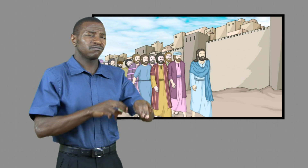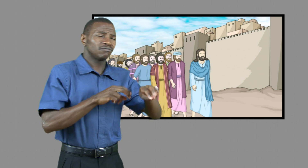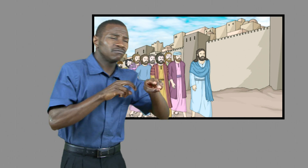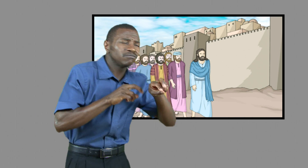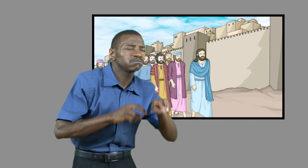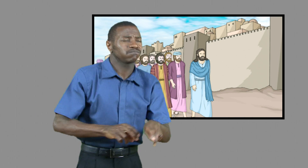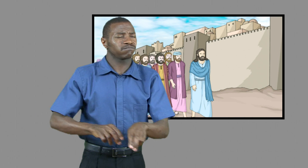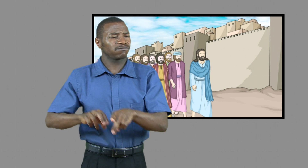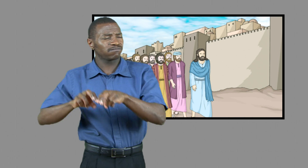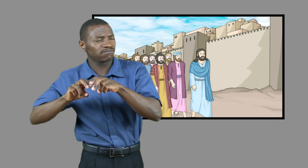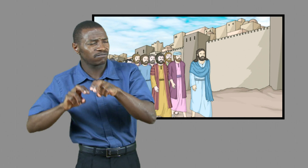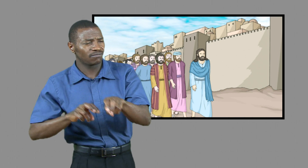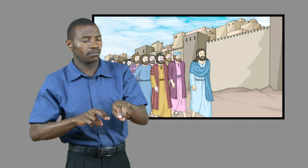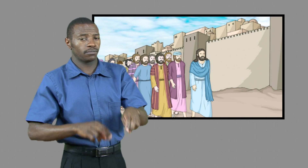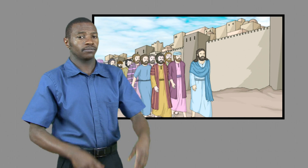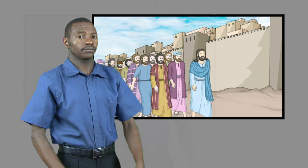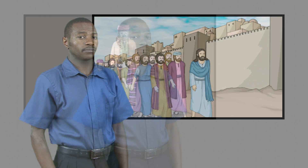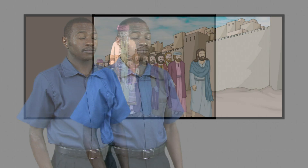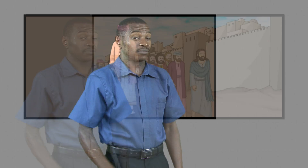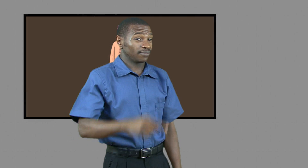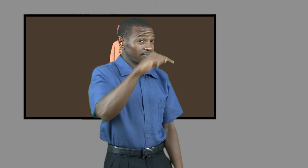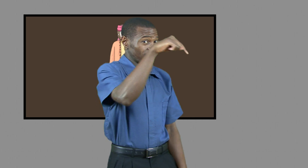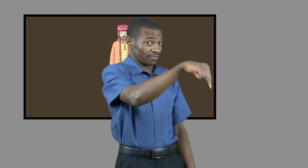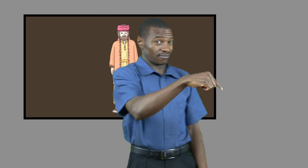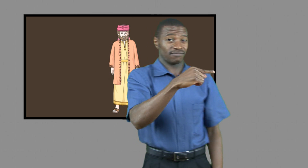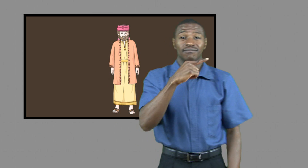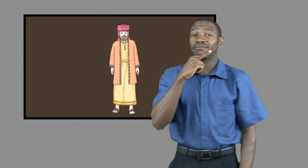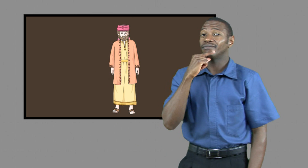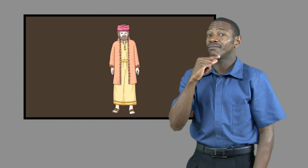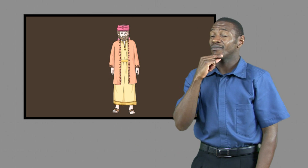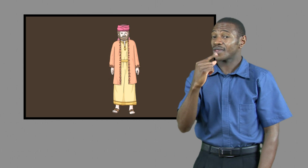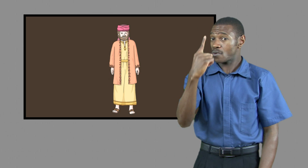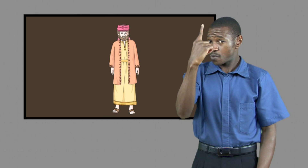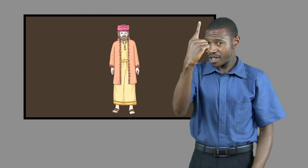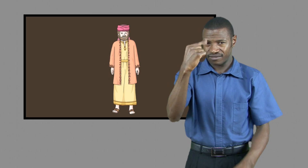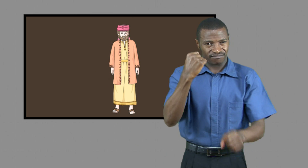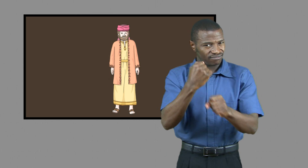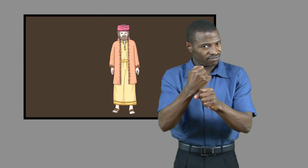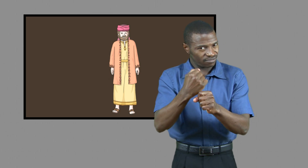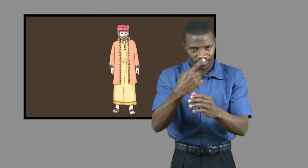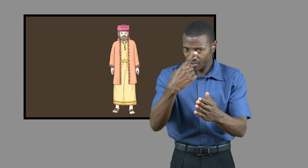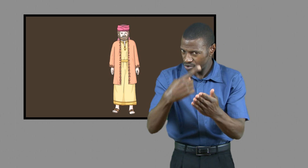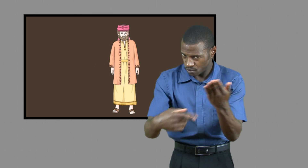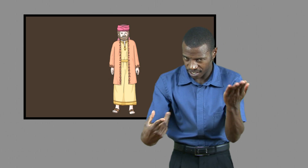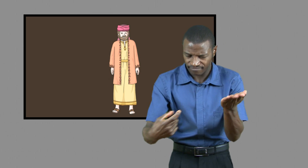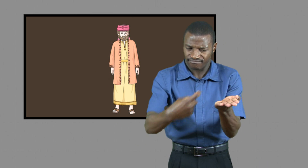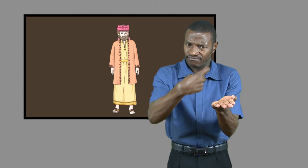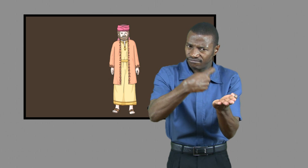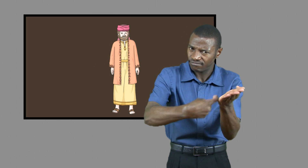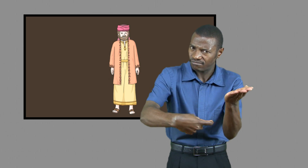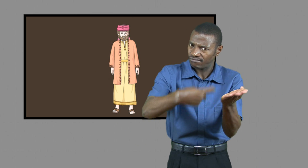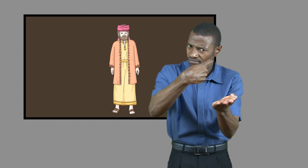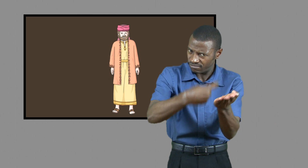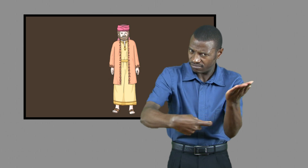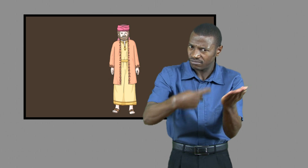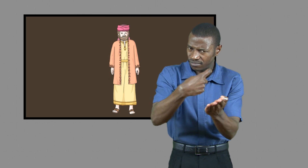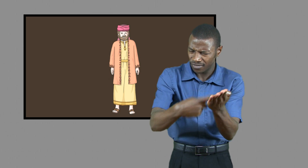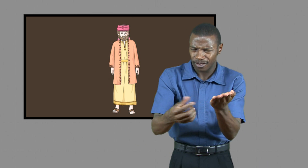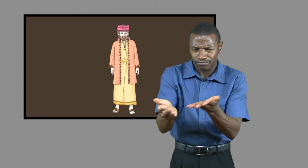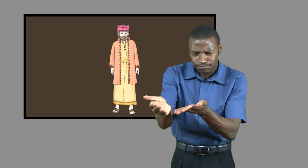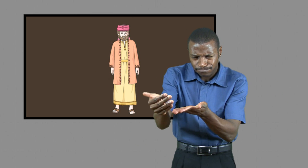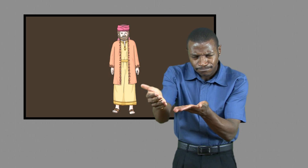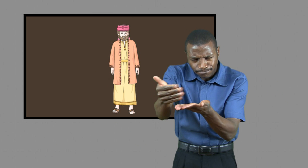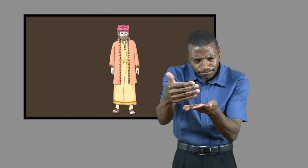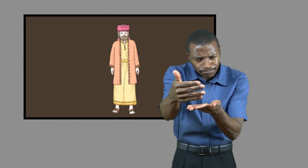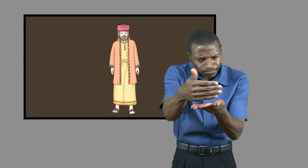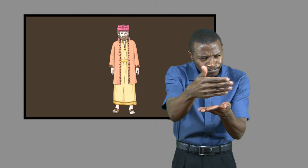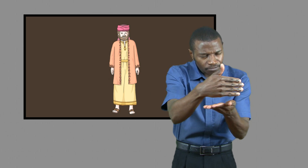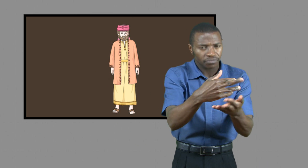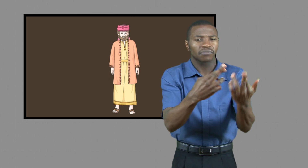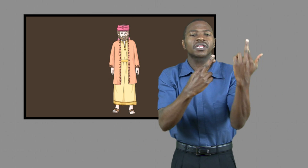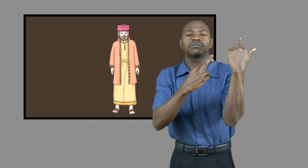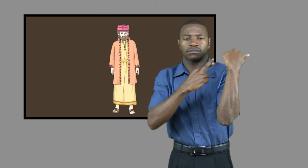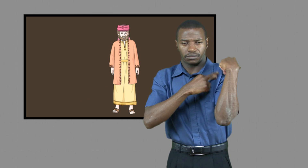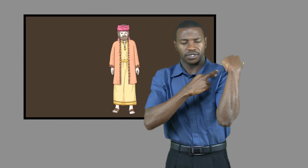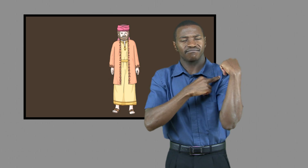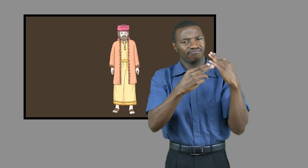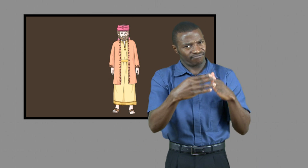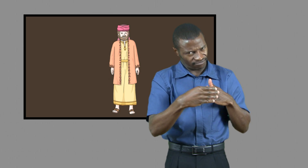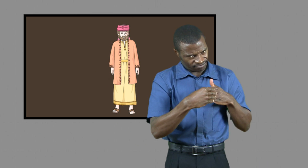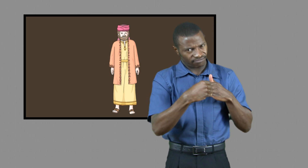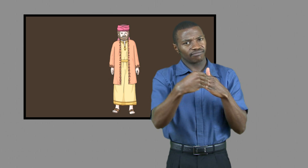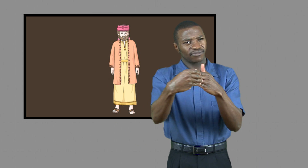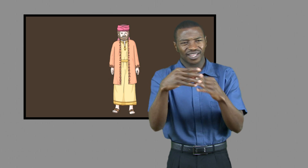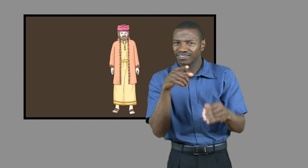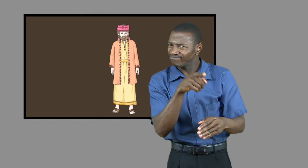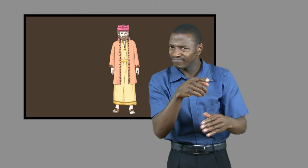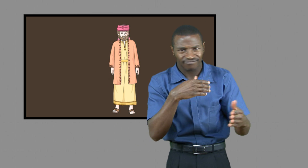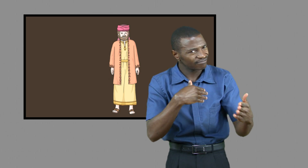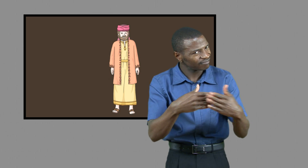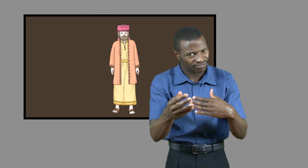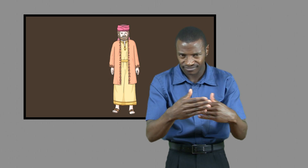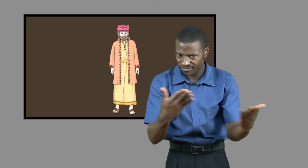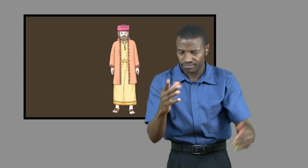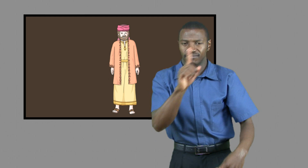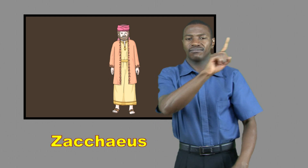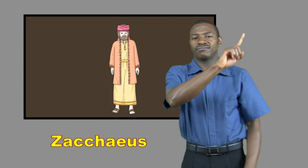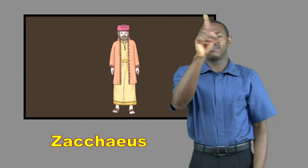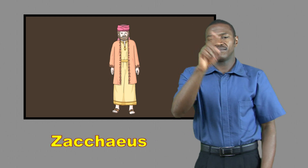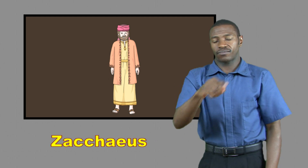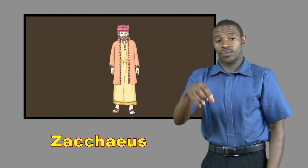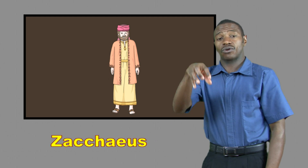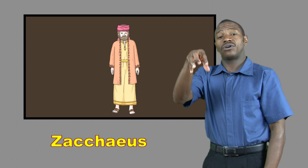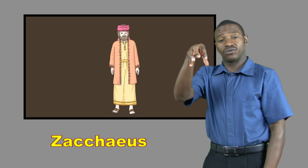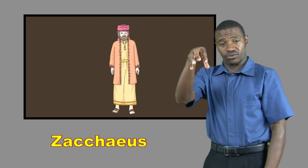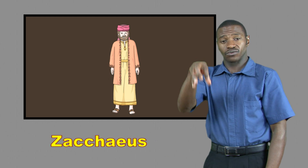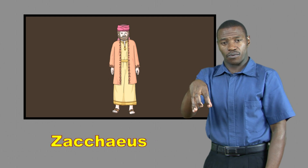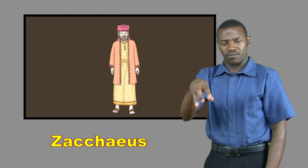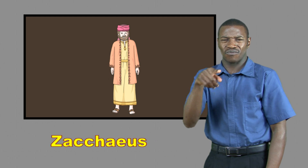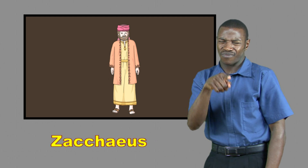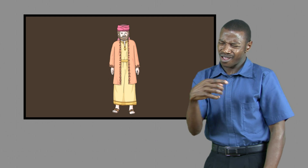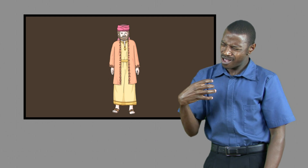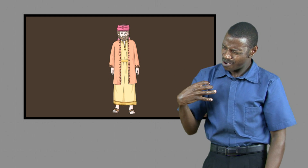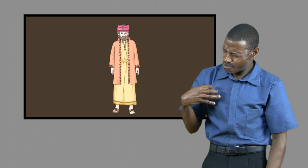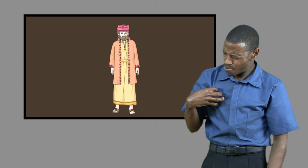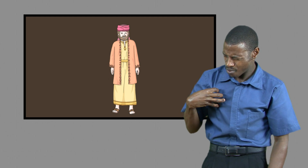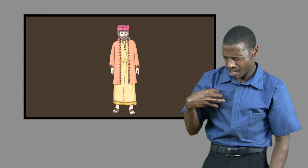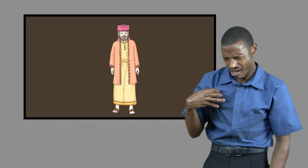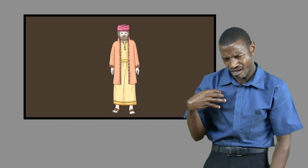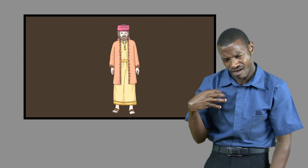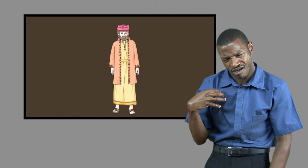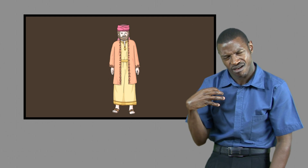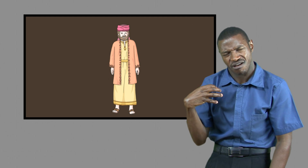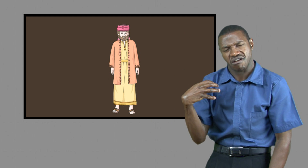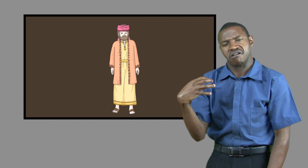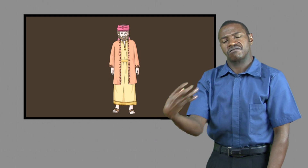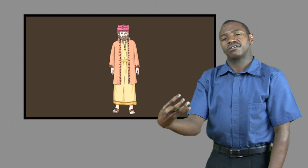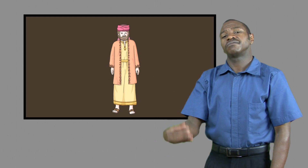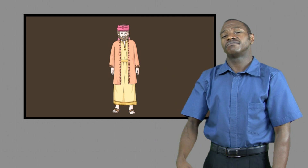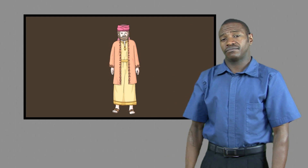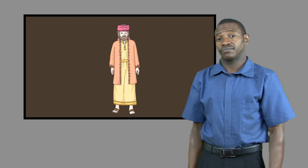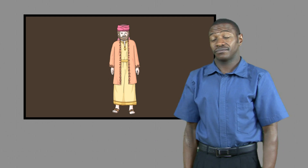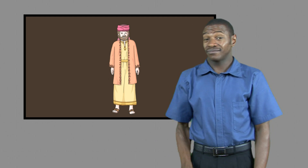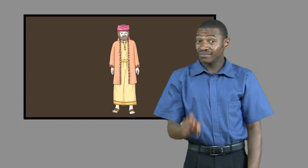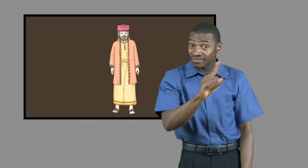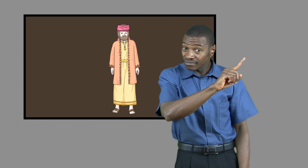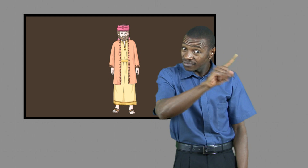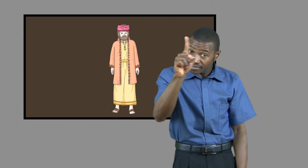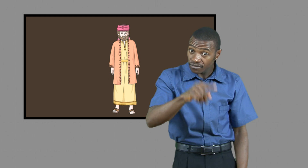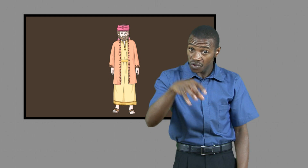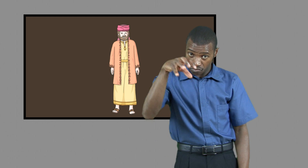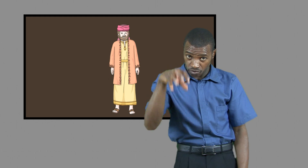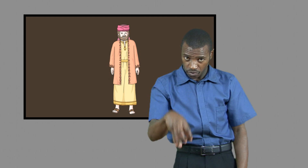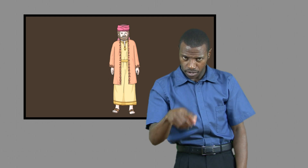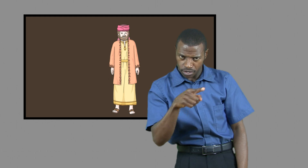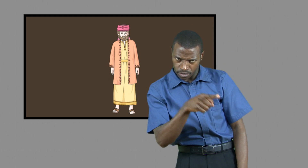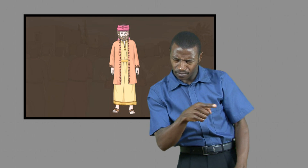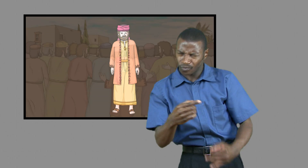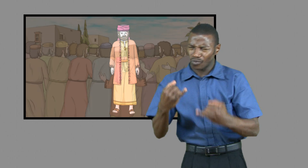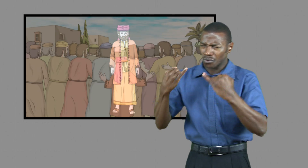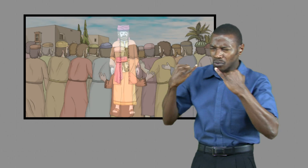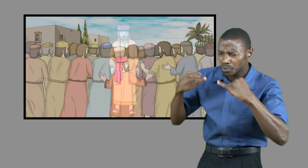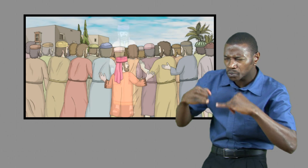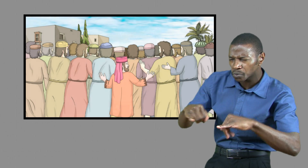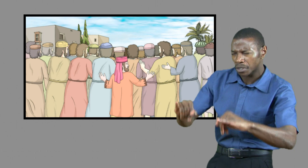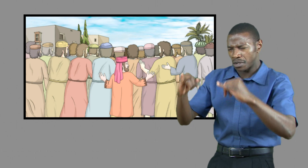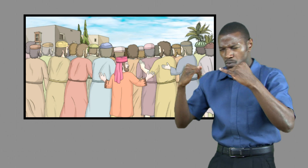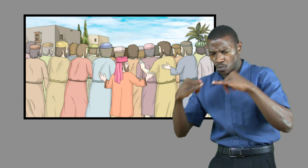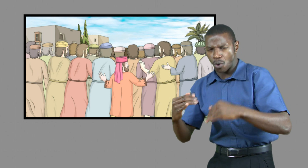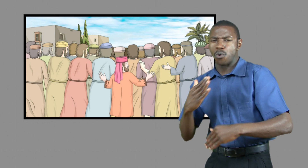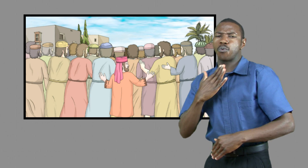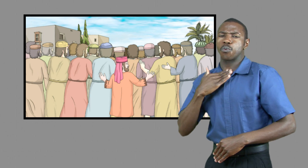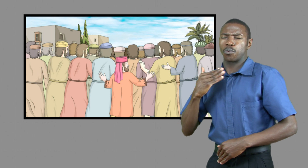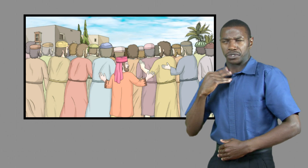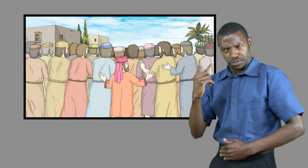And there was a man named Zacchaeus, a chief tax collector, who was very wealthy.